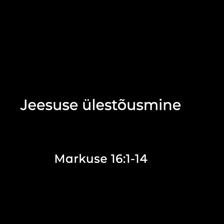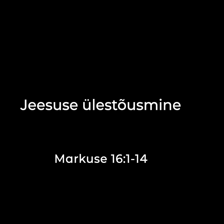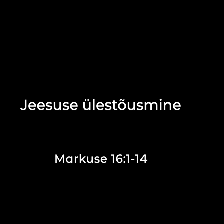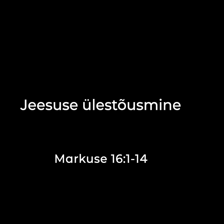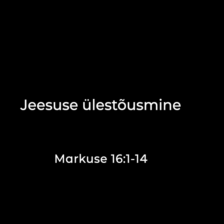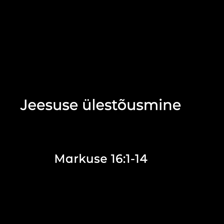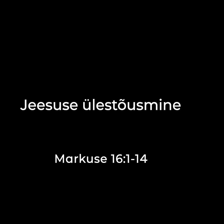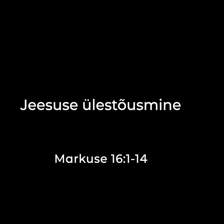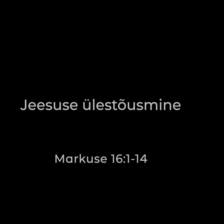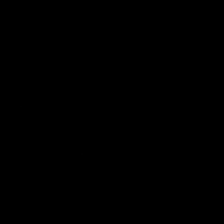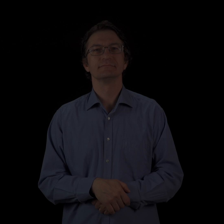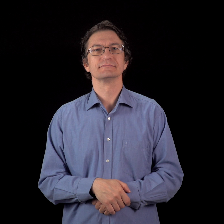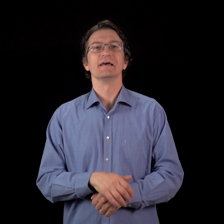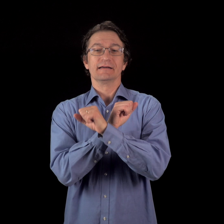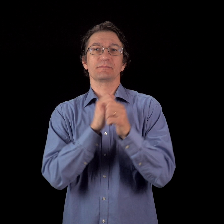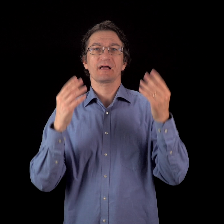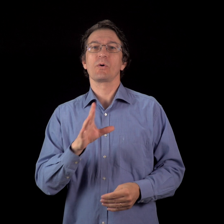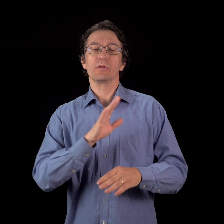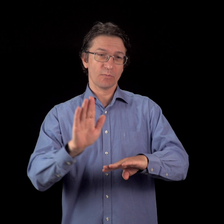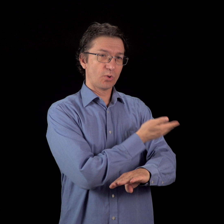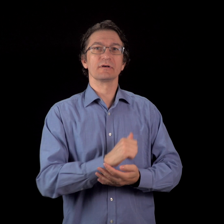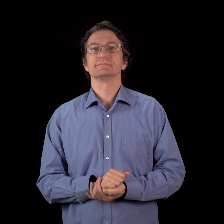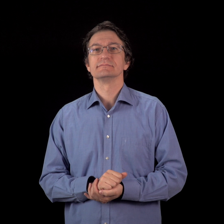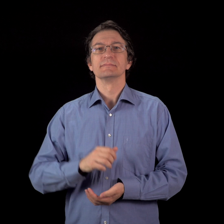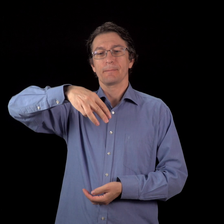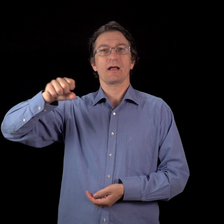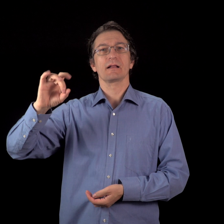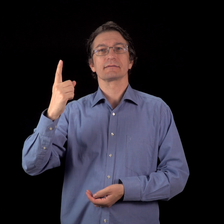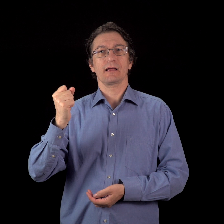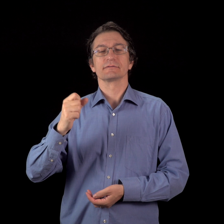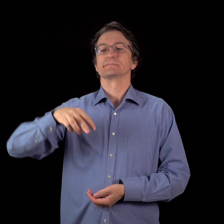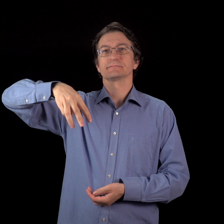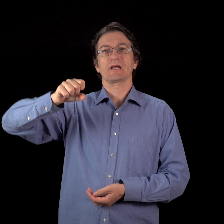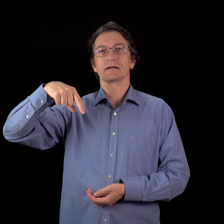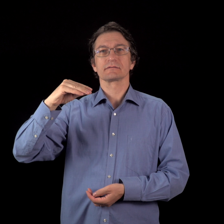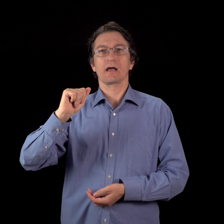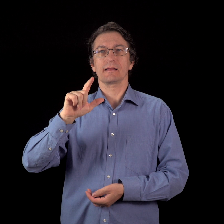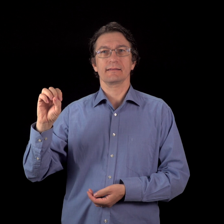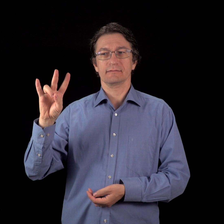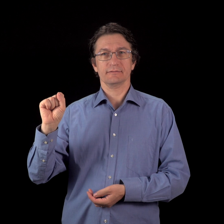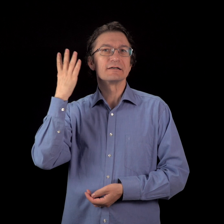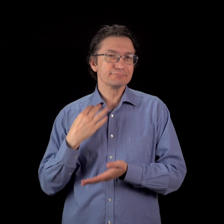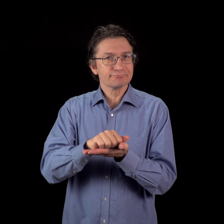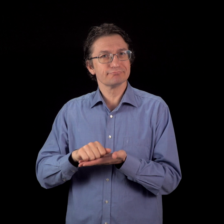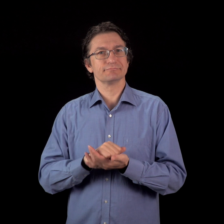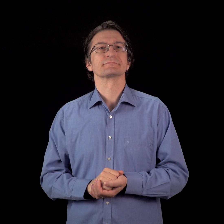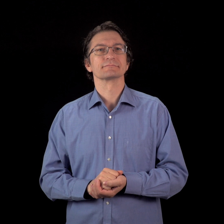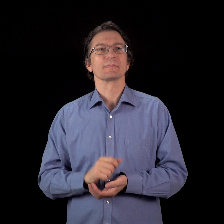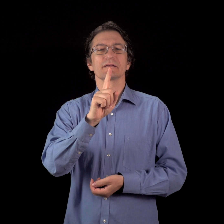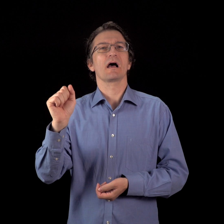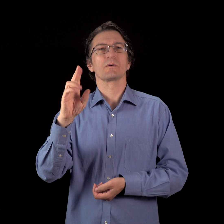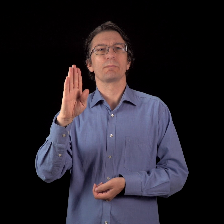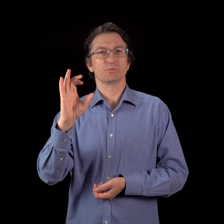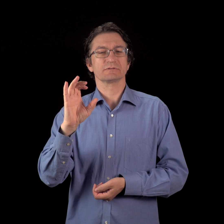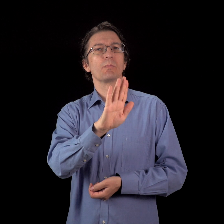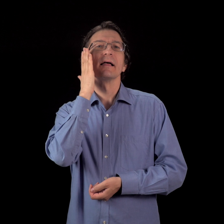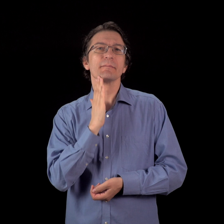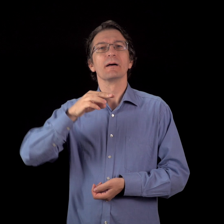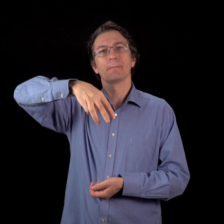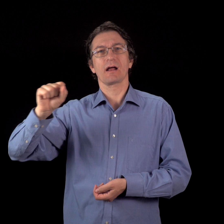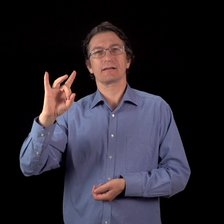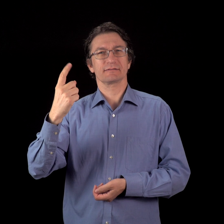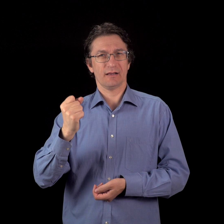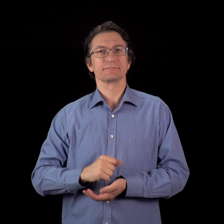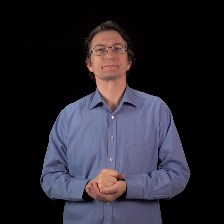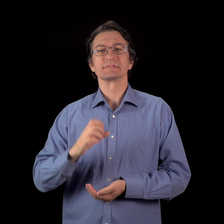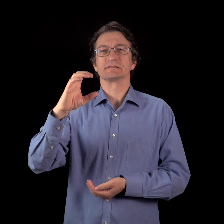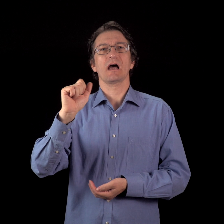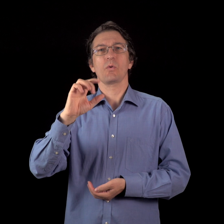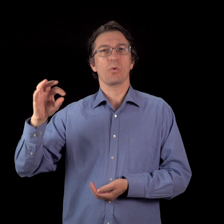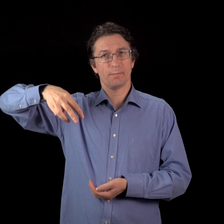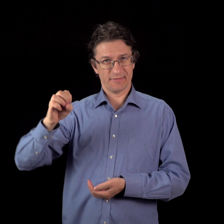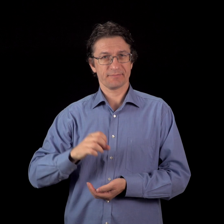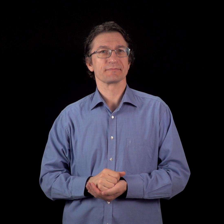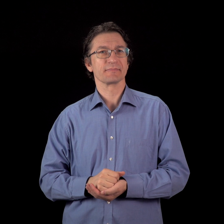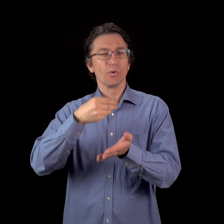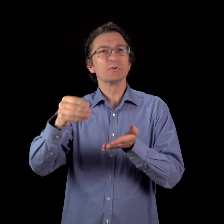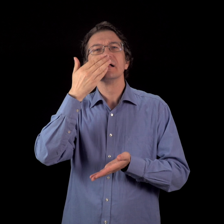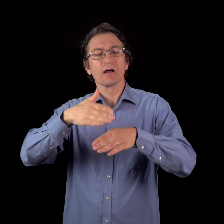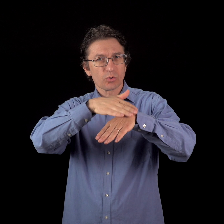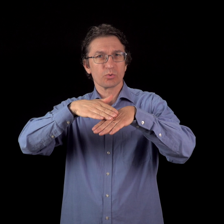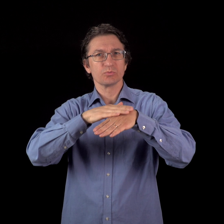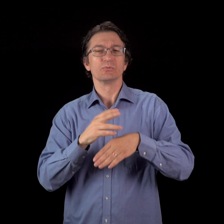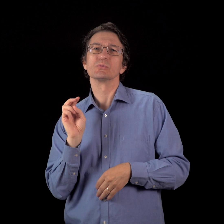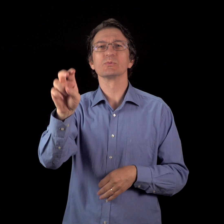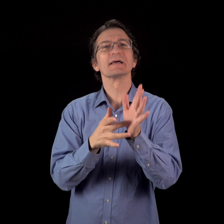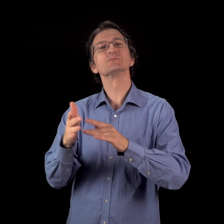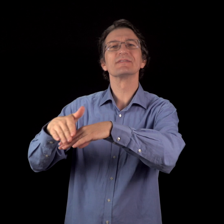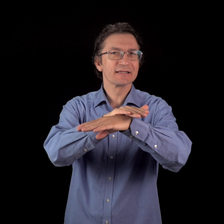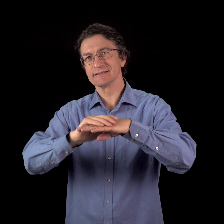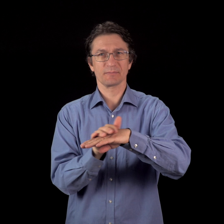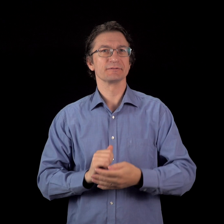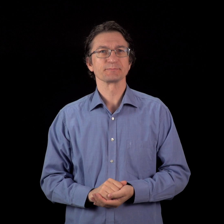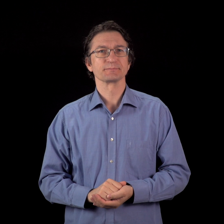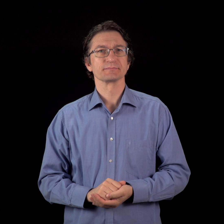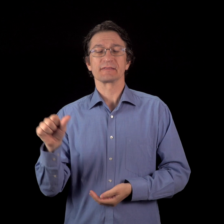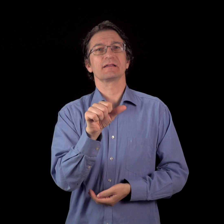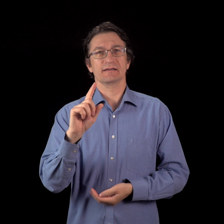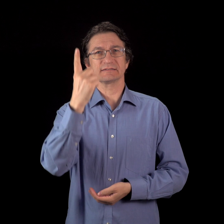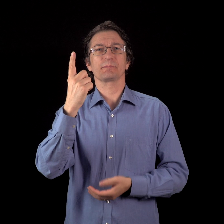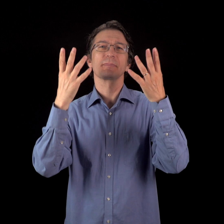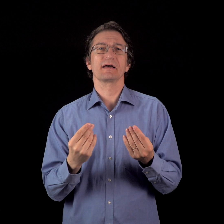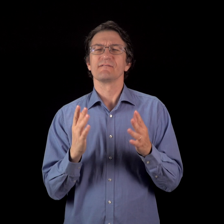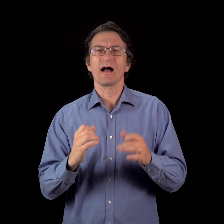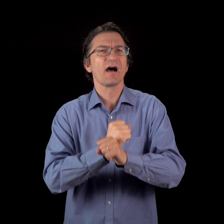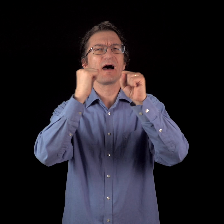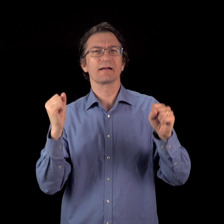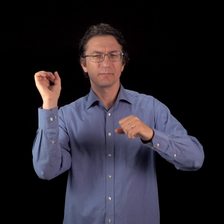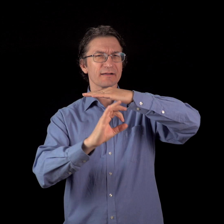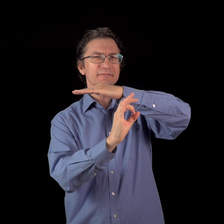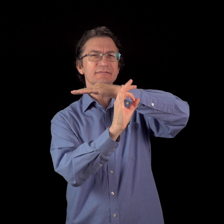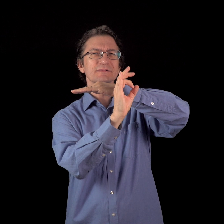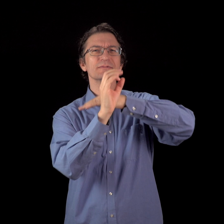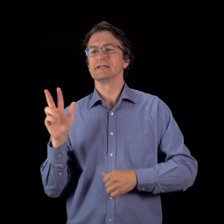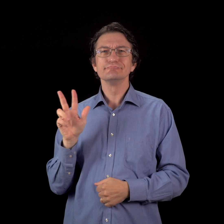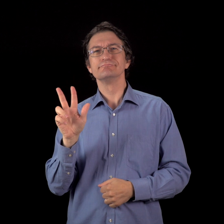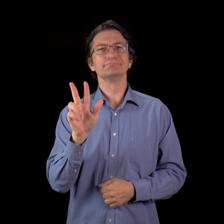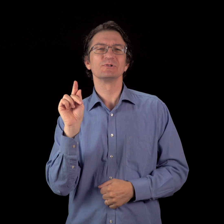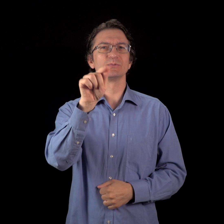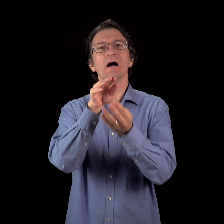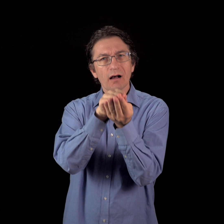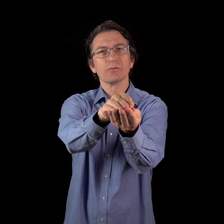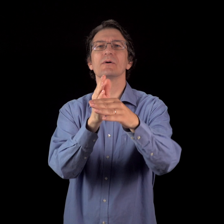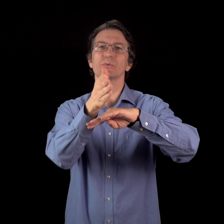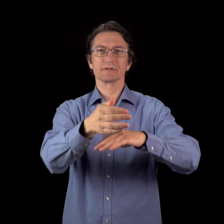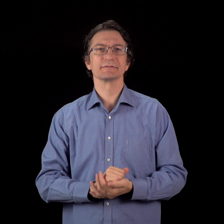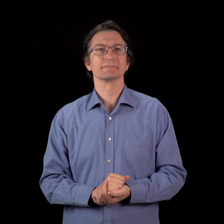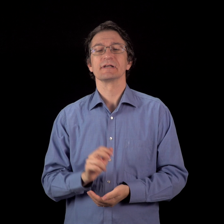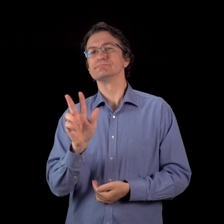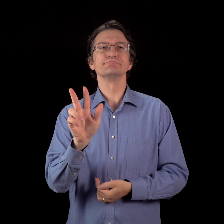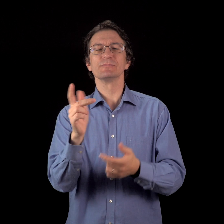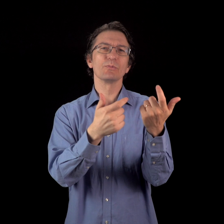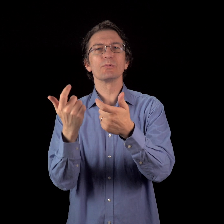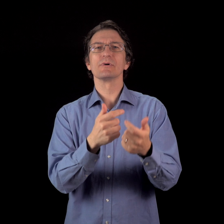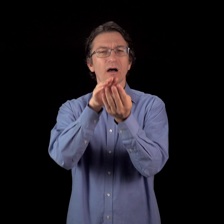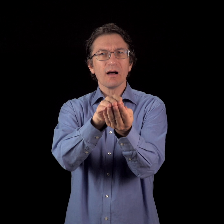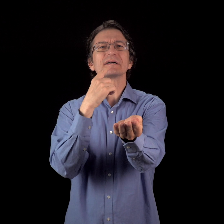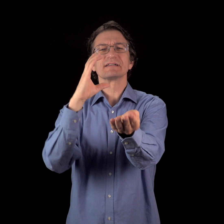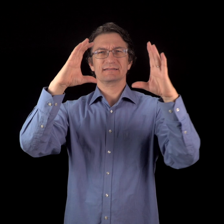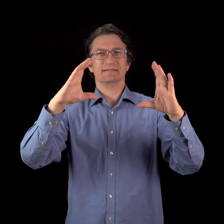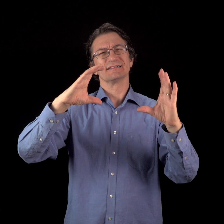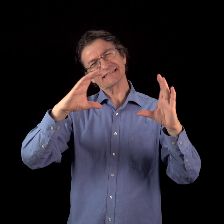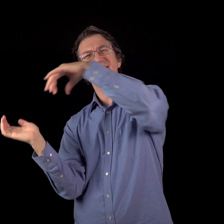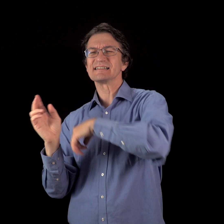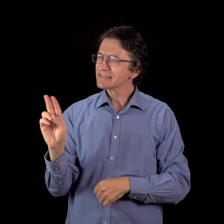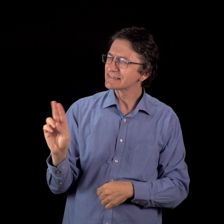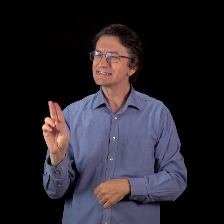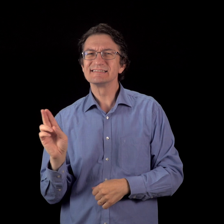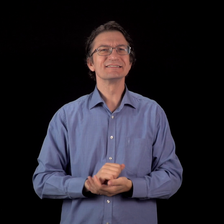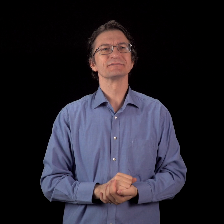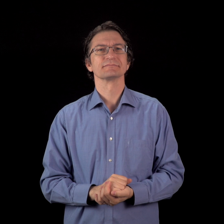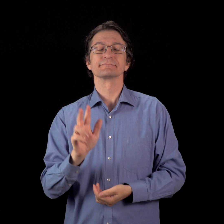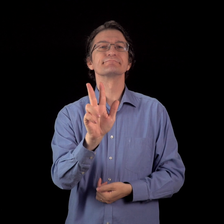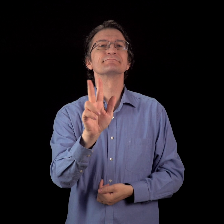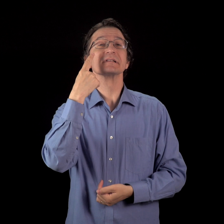When the Sabbath was over, Mary Magdalene, Mary the mother of James, and Salome bought spices so they could go and anoint the body of Jesus. Very early on the first day of the week, just after sunrise, they went to the tomb. They were asking one another, “Who will roll away the stone from the entrance of the tomb?”